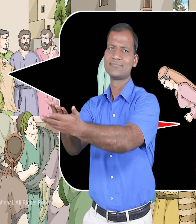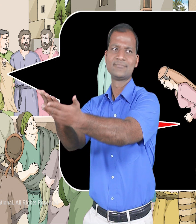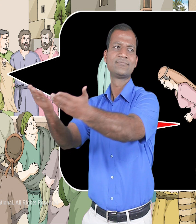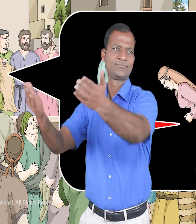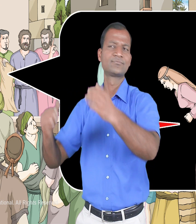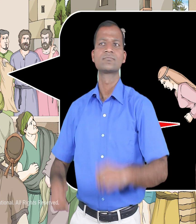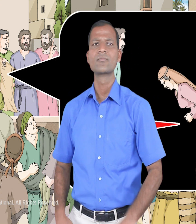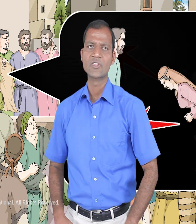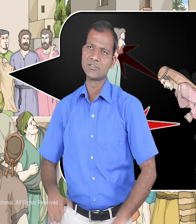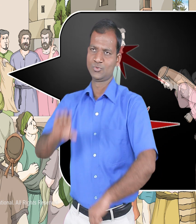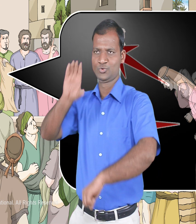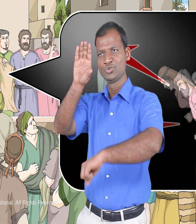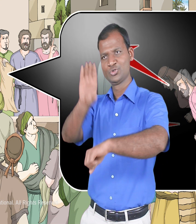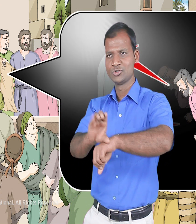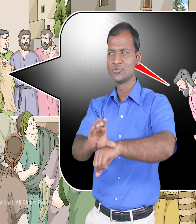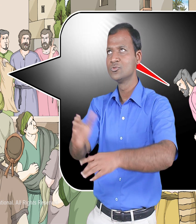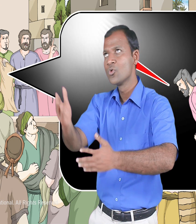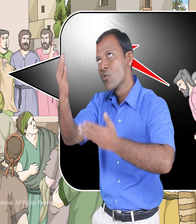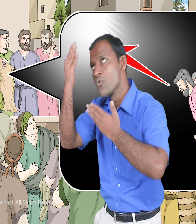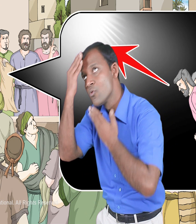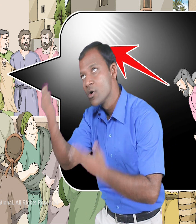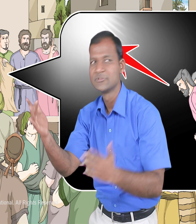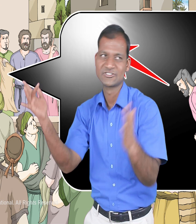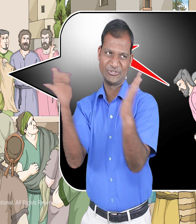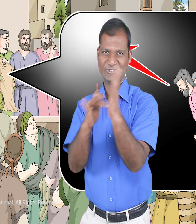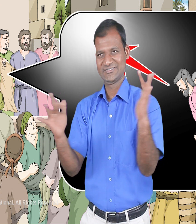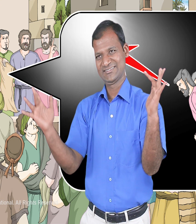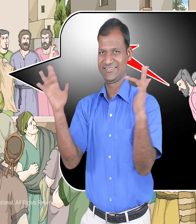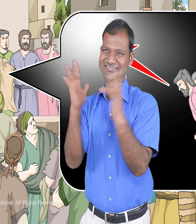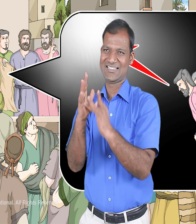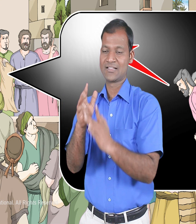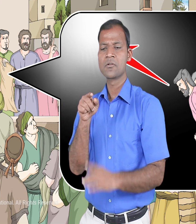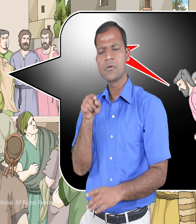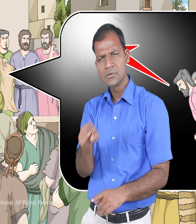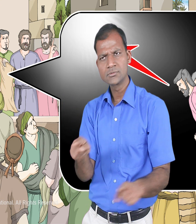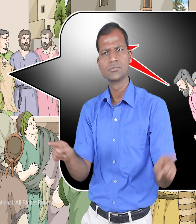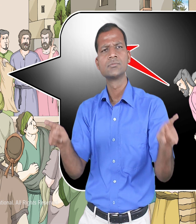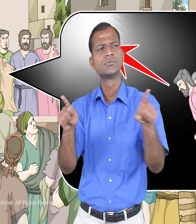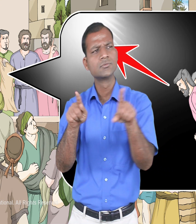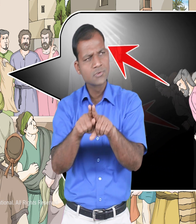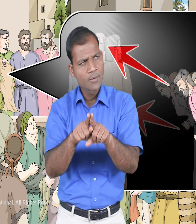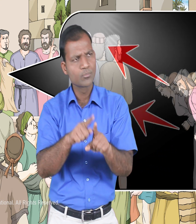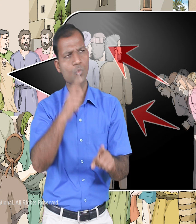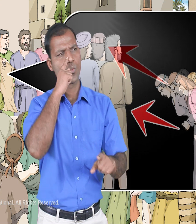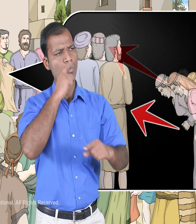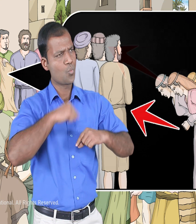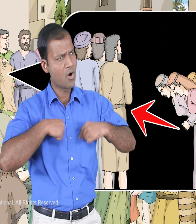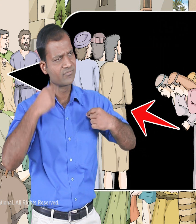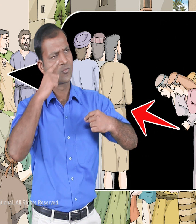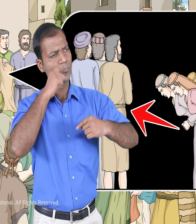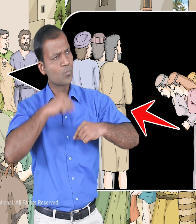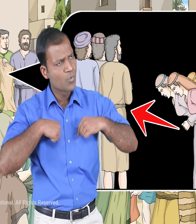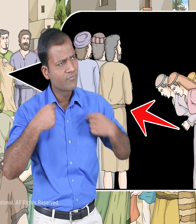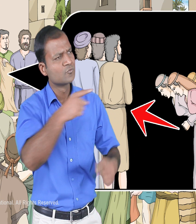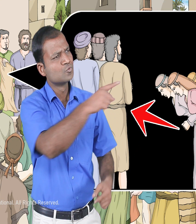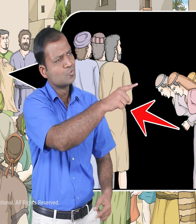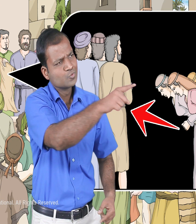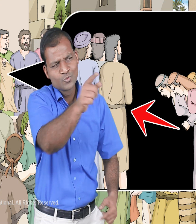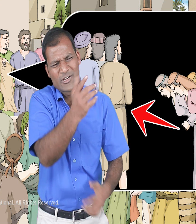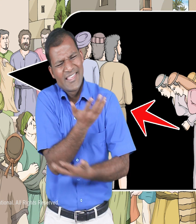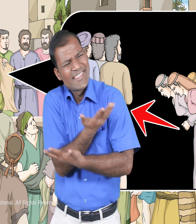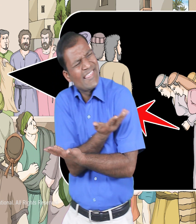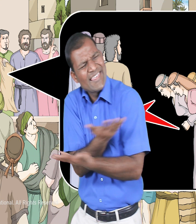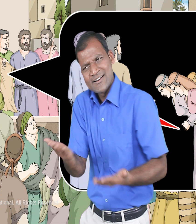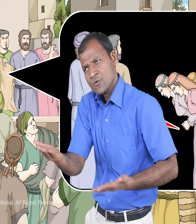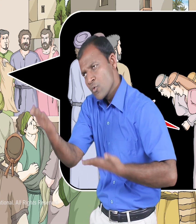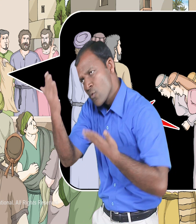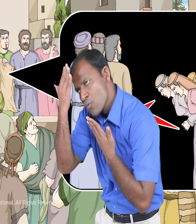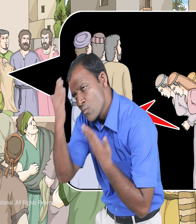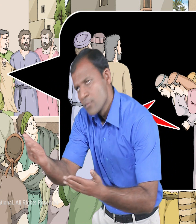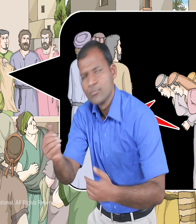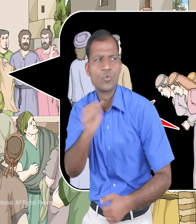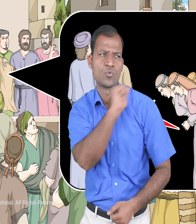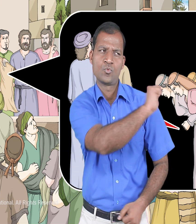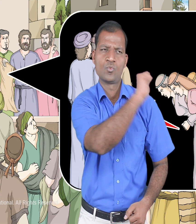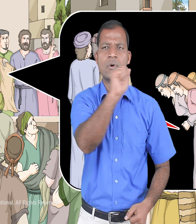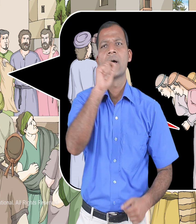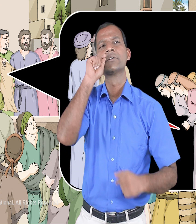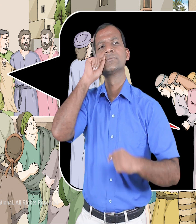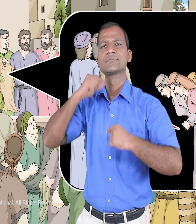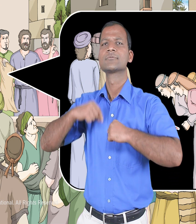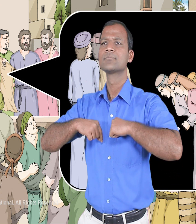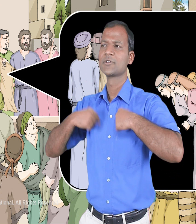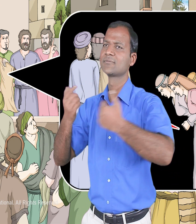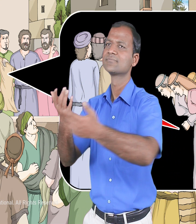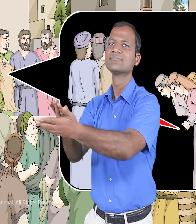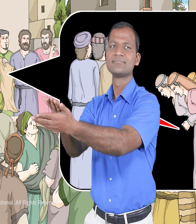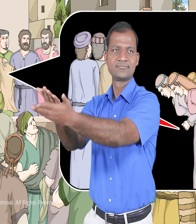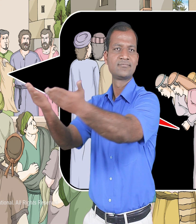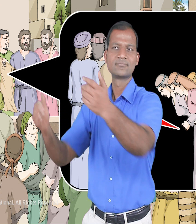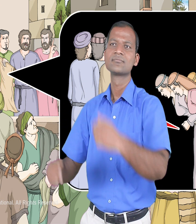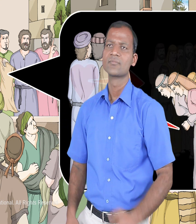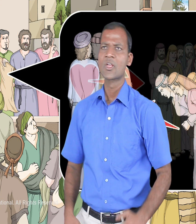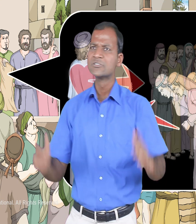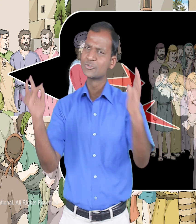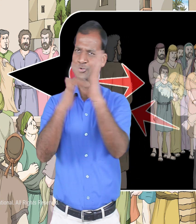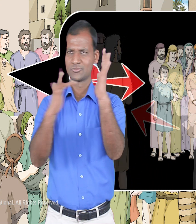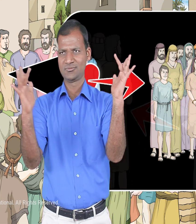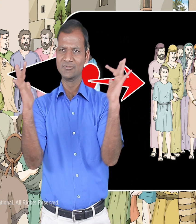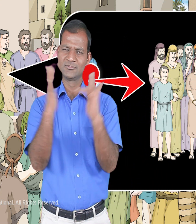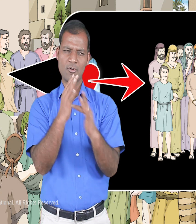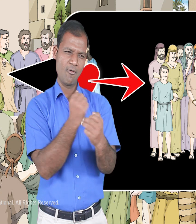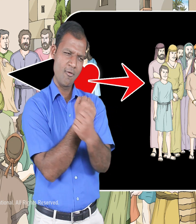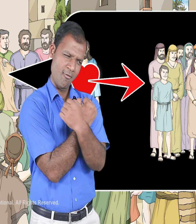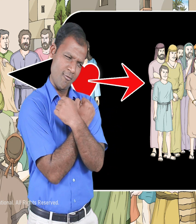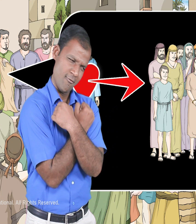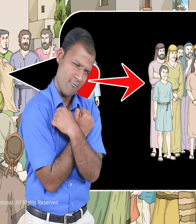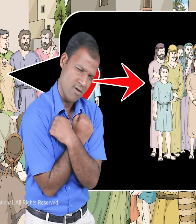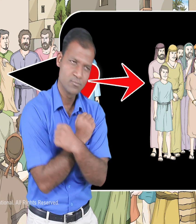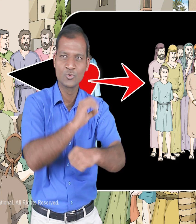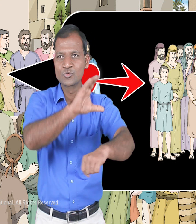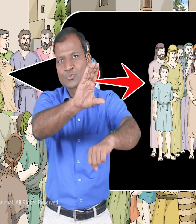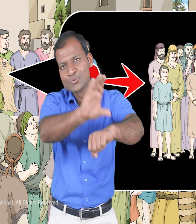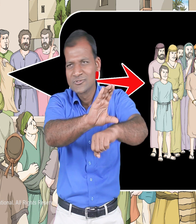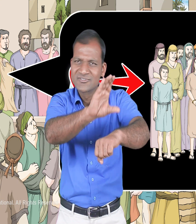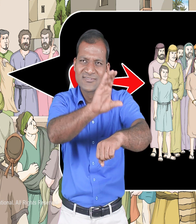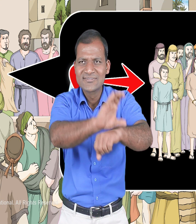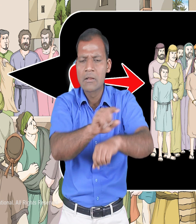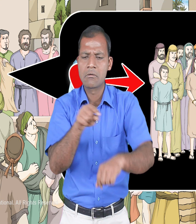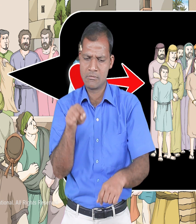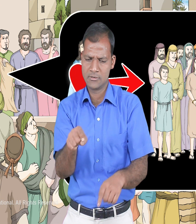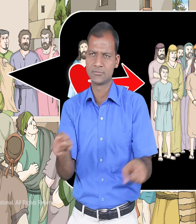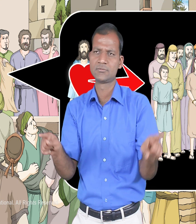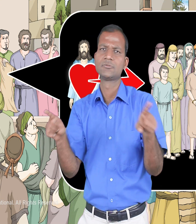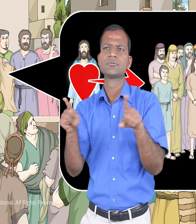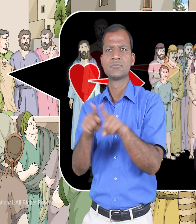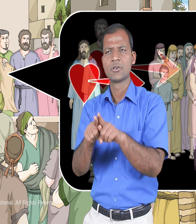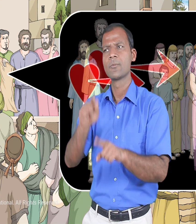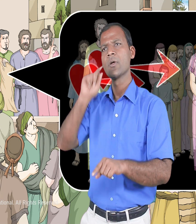Now as the church submits to Christ, so also wives should submit to their husbands in everything.